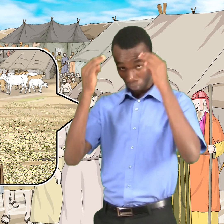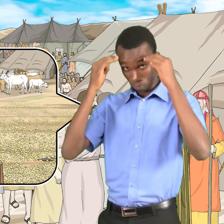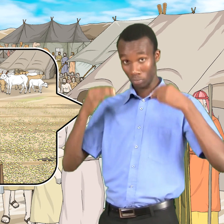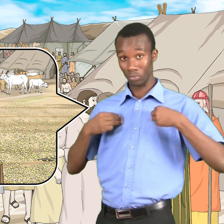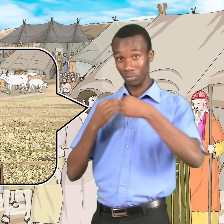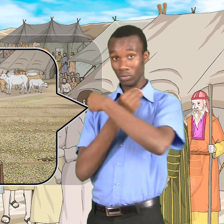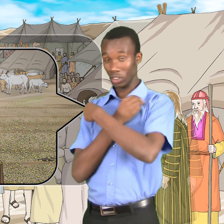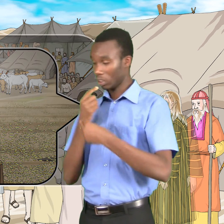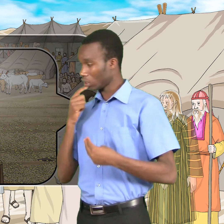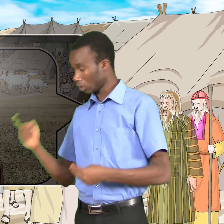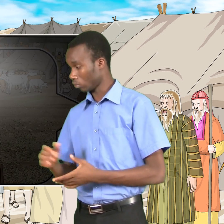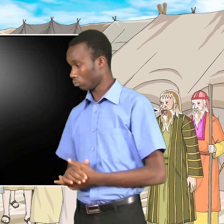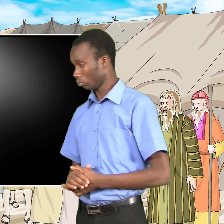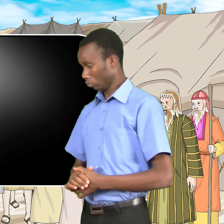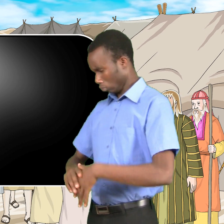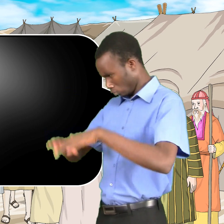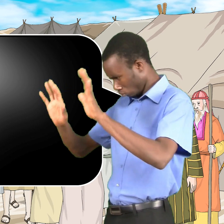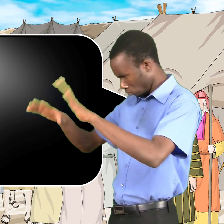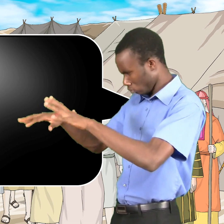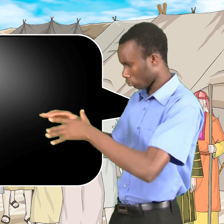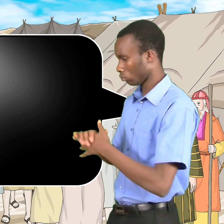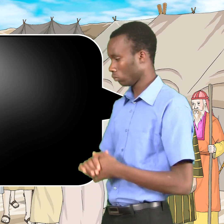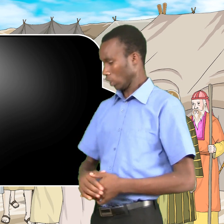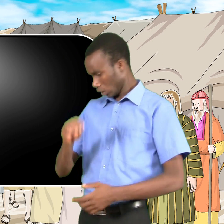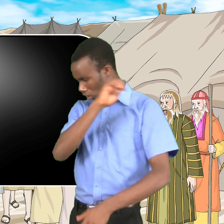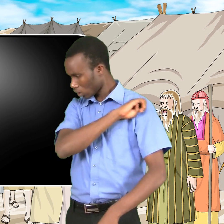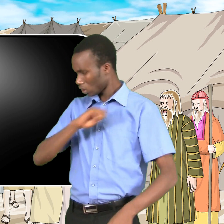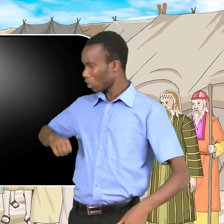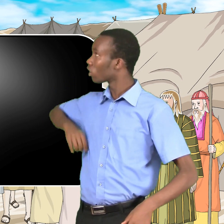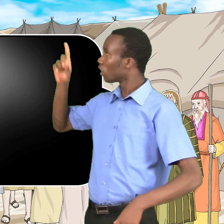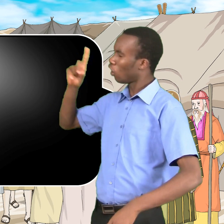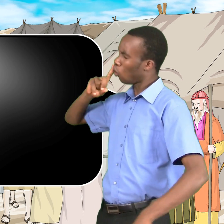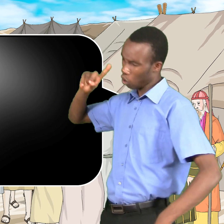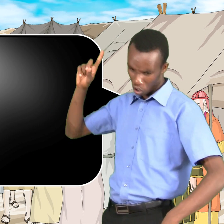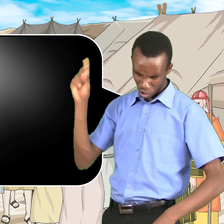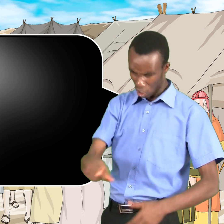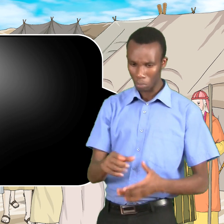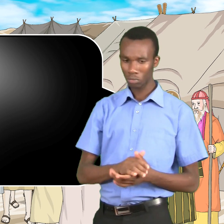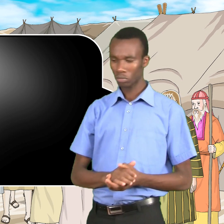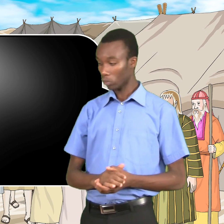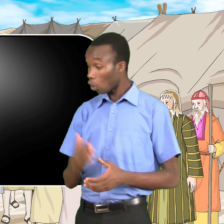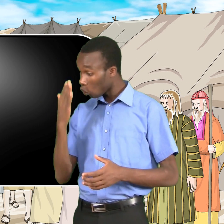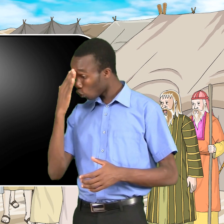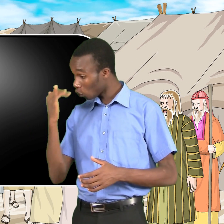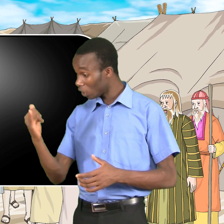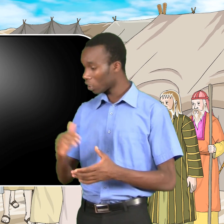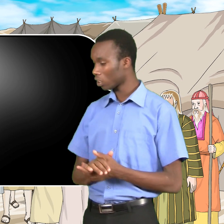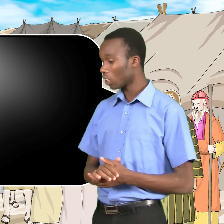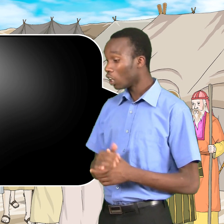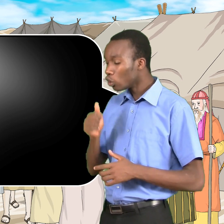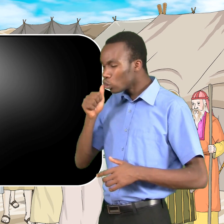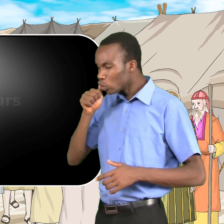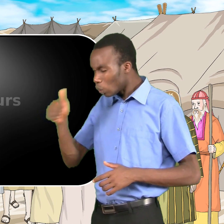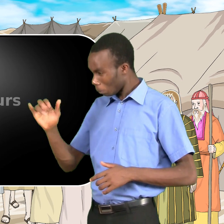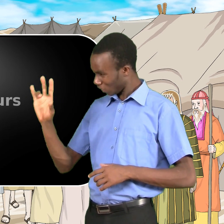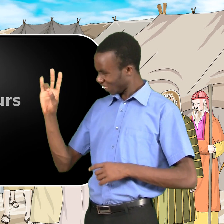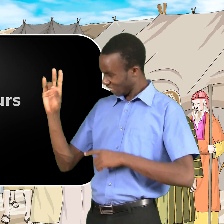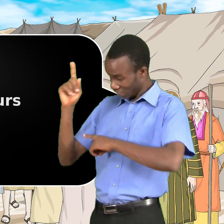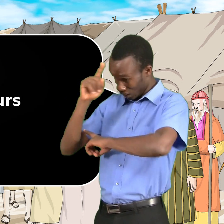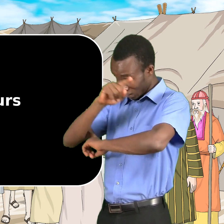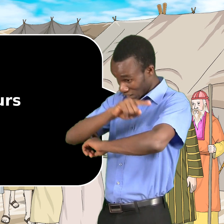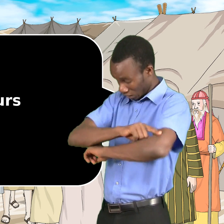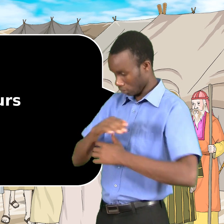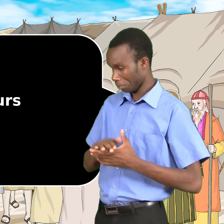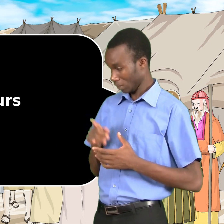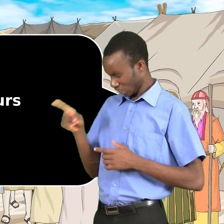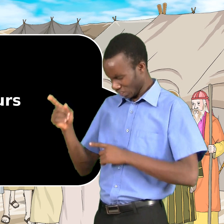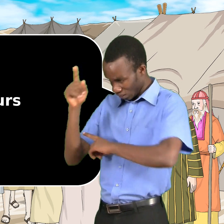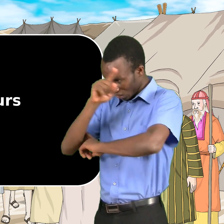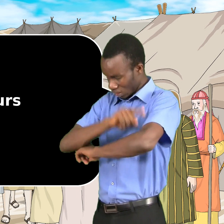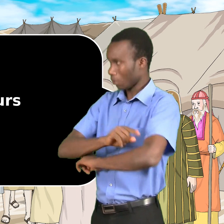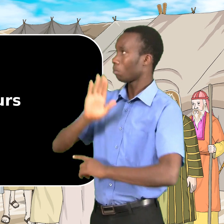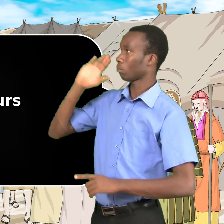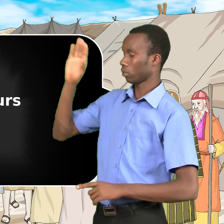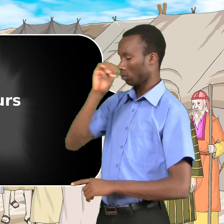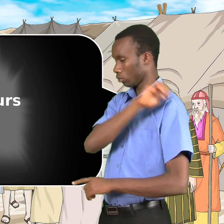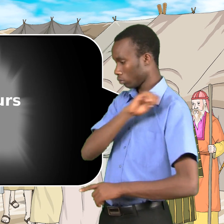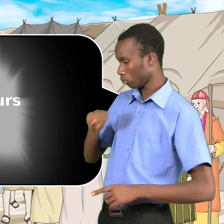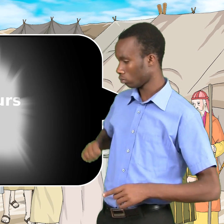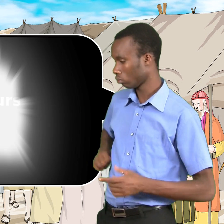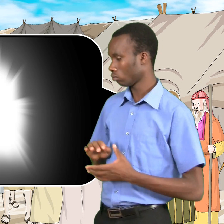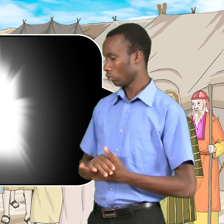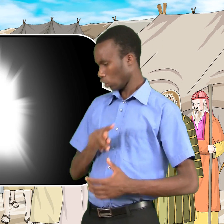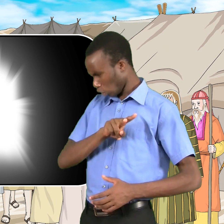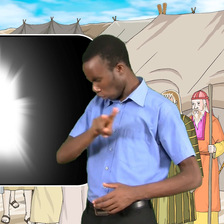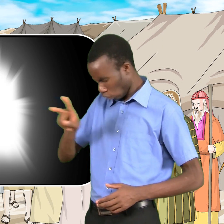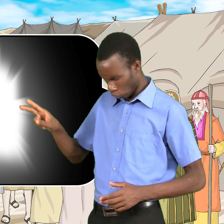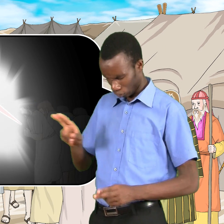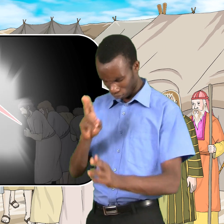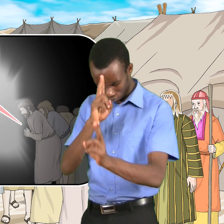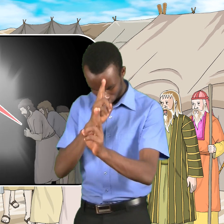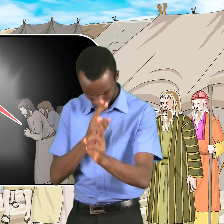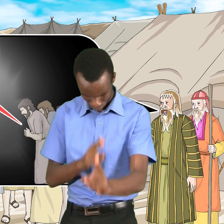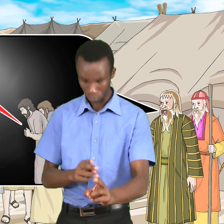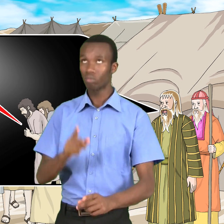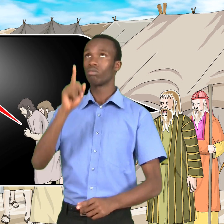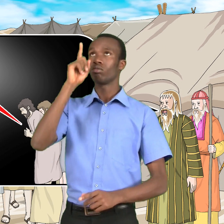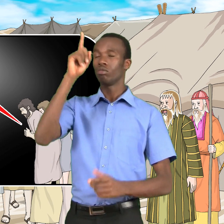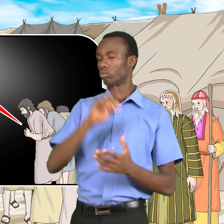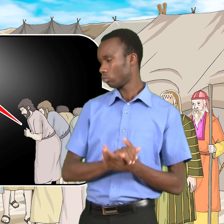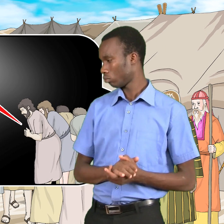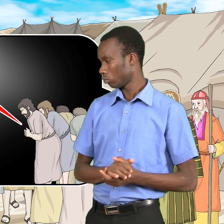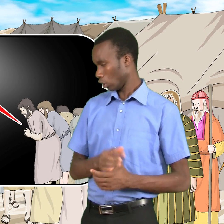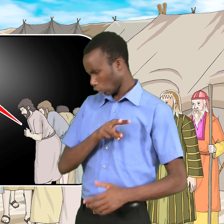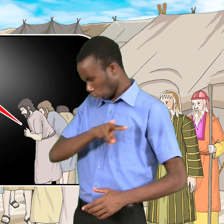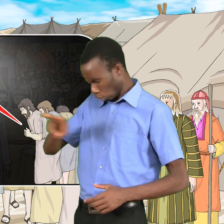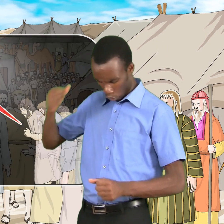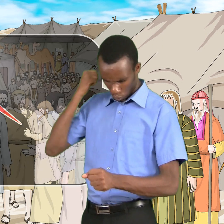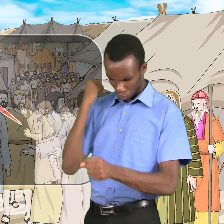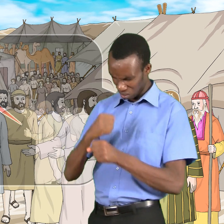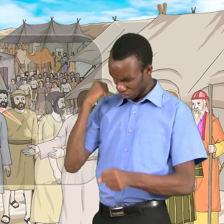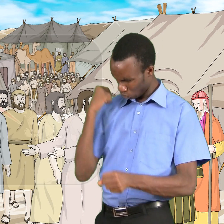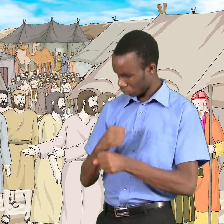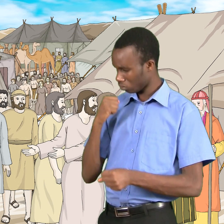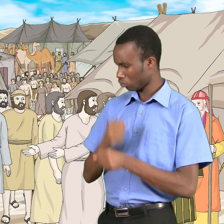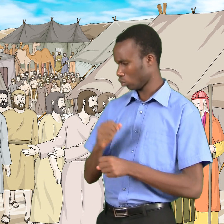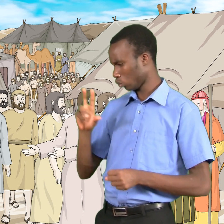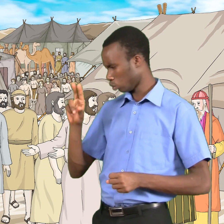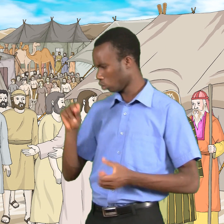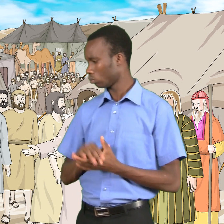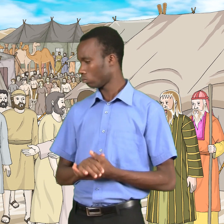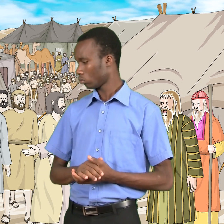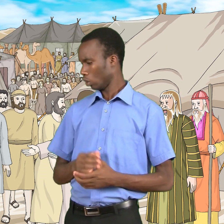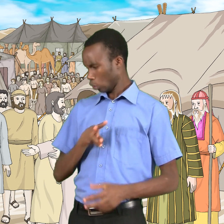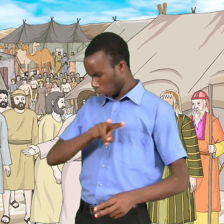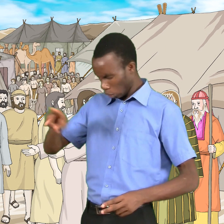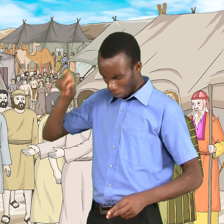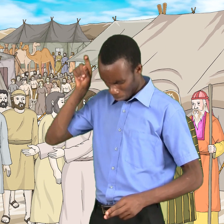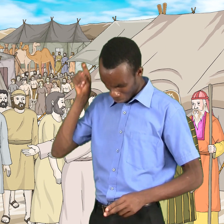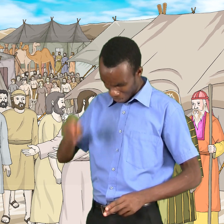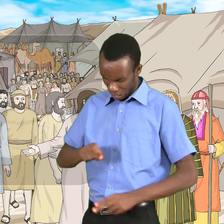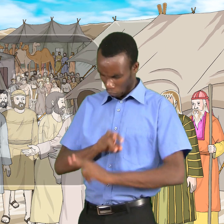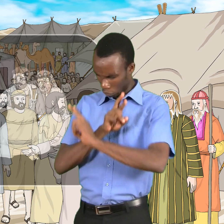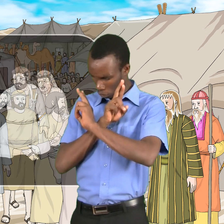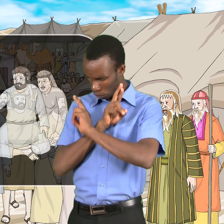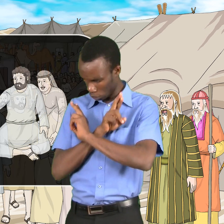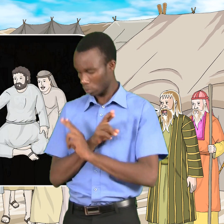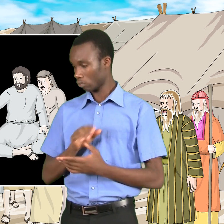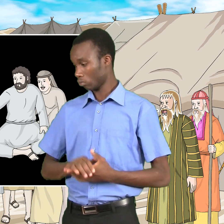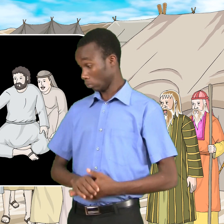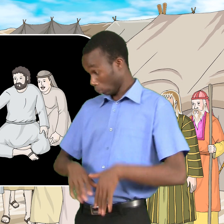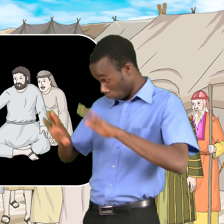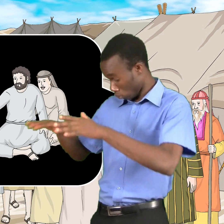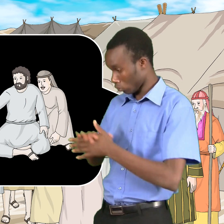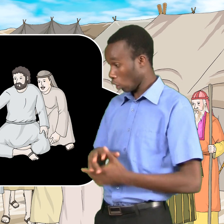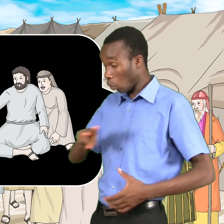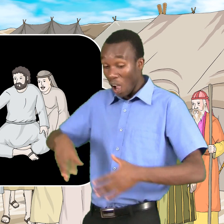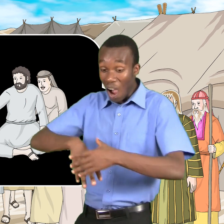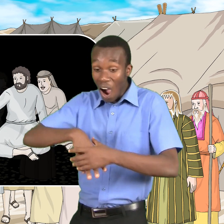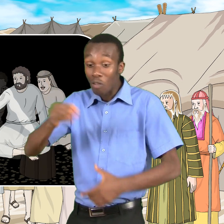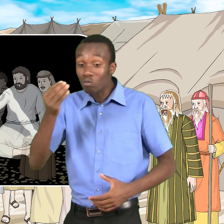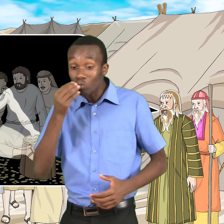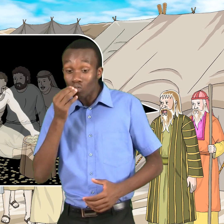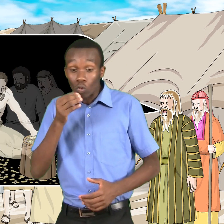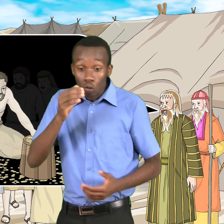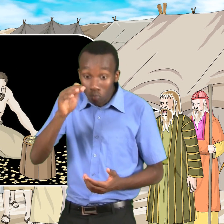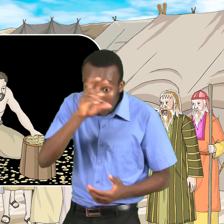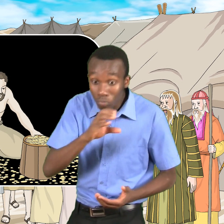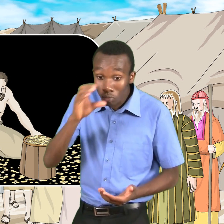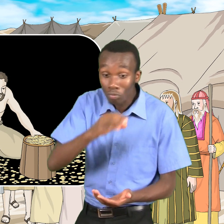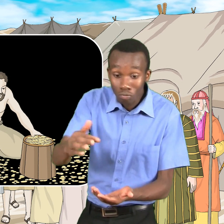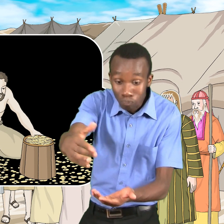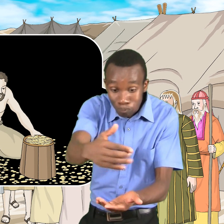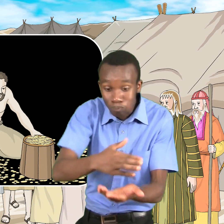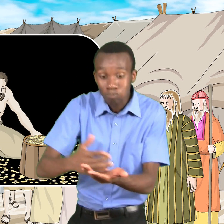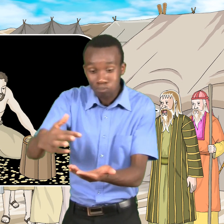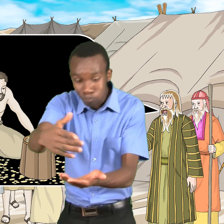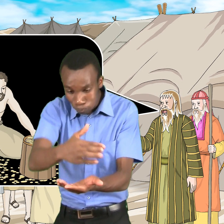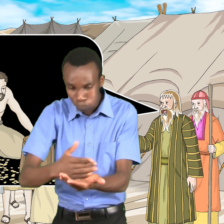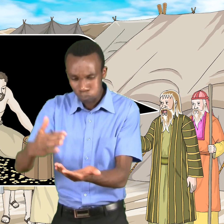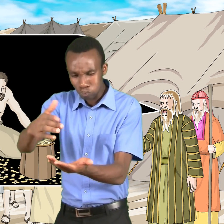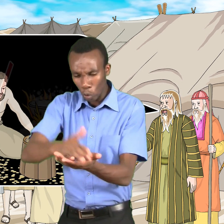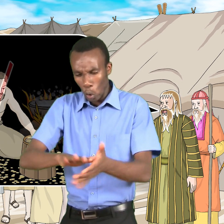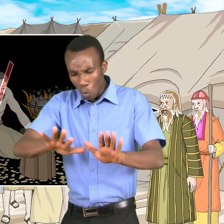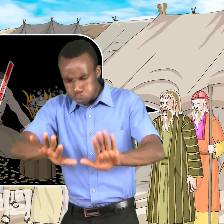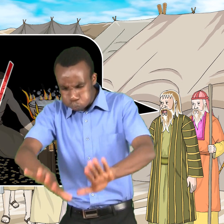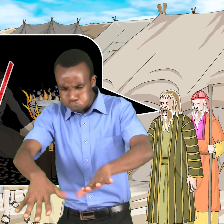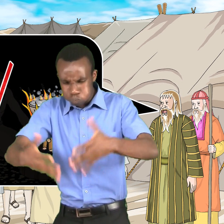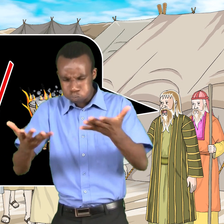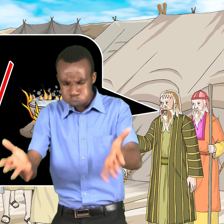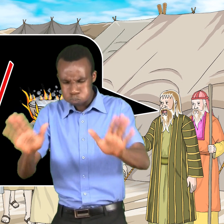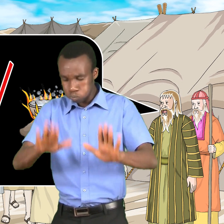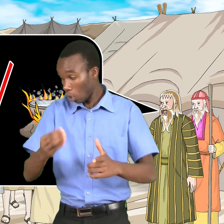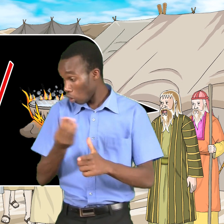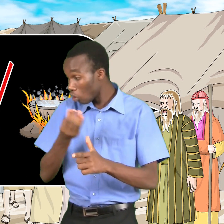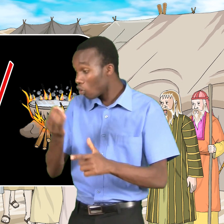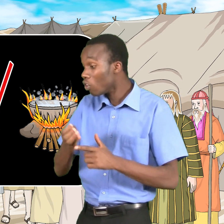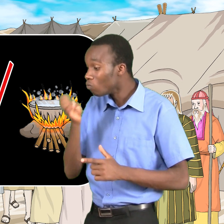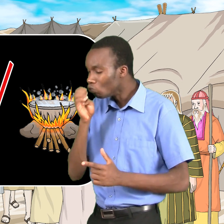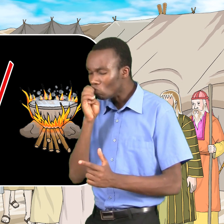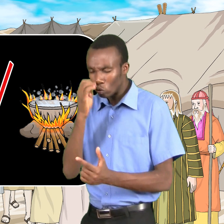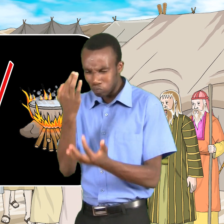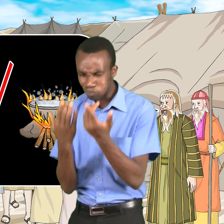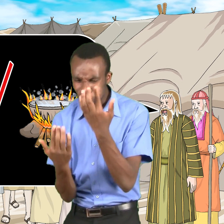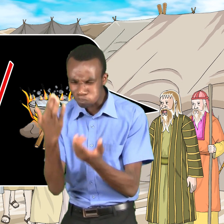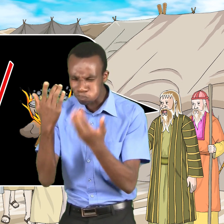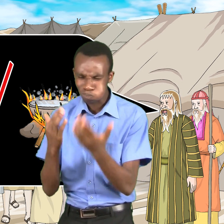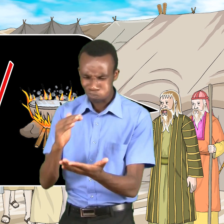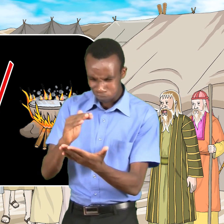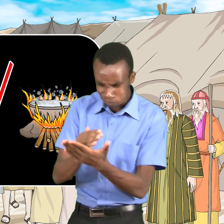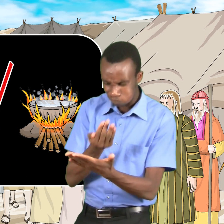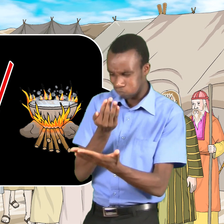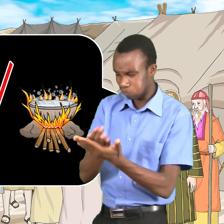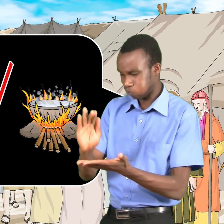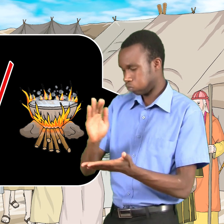He told them, “This is what the LORD has said: ‘Tomorrow is to be a day of complete rest, a holy Sabbath to the LORD.